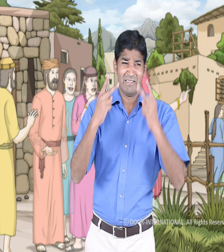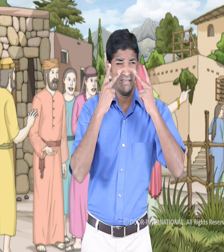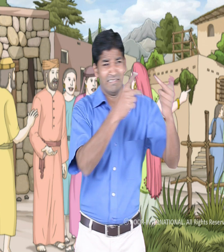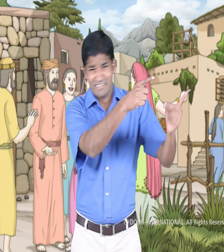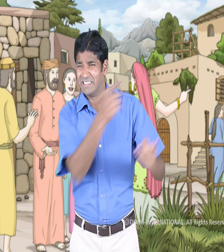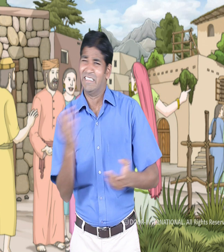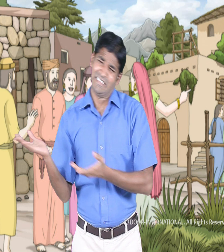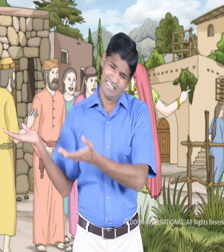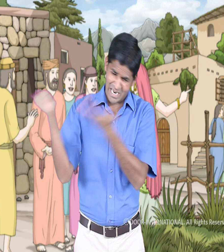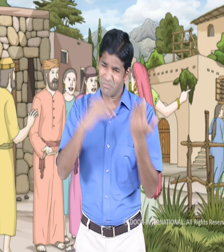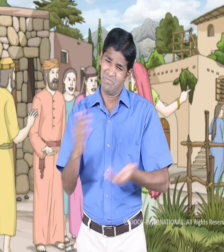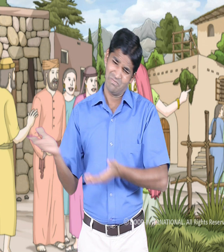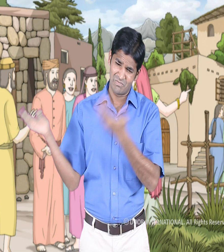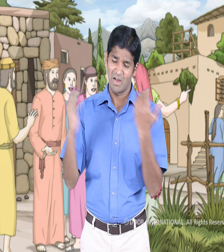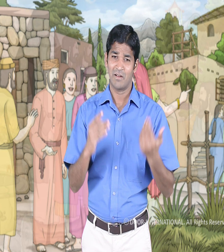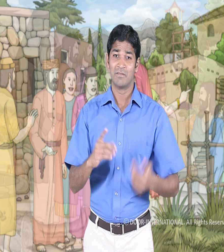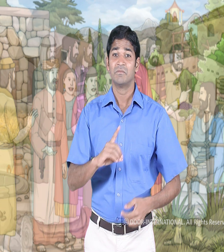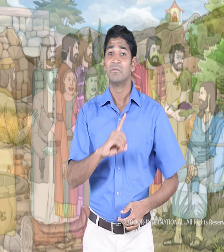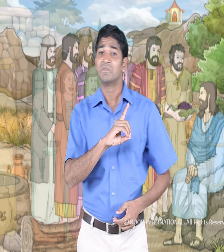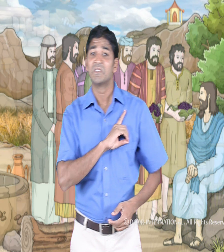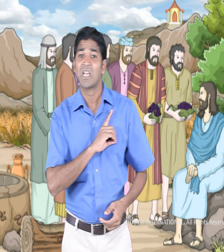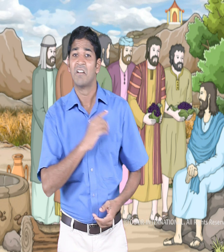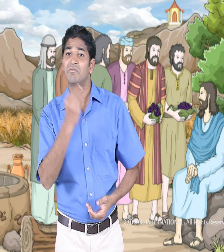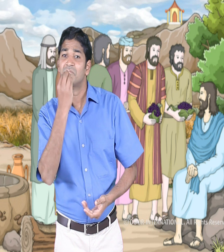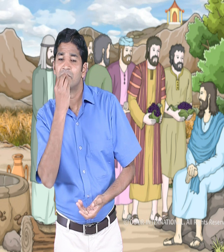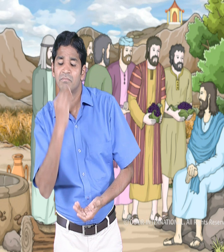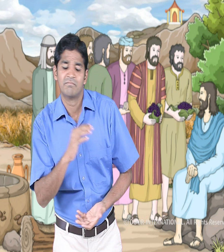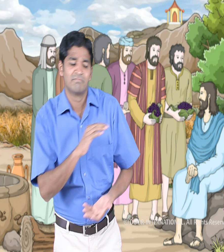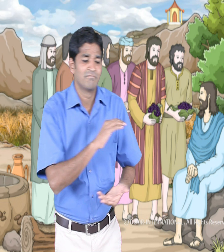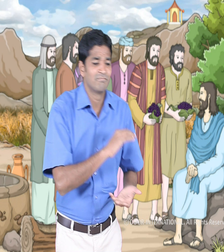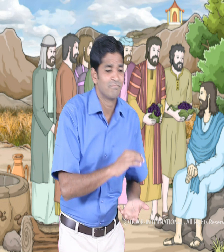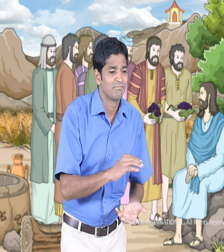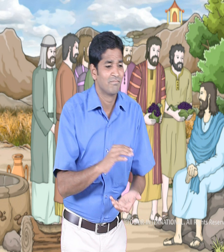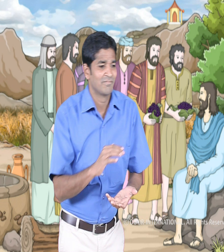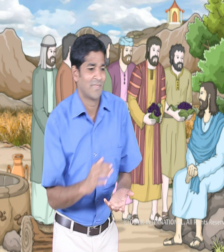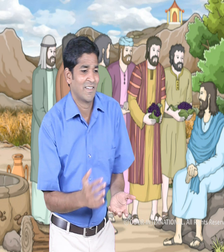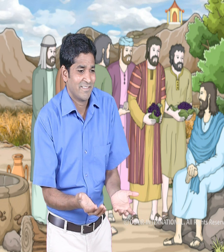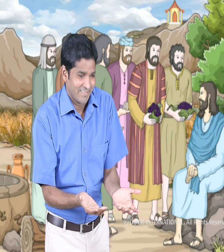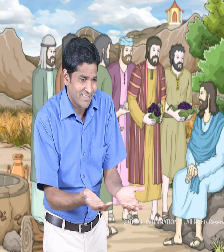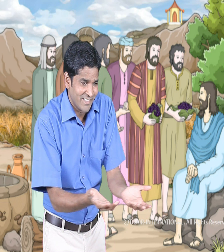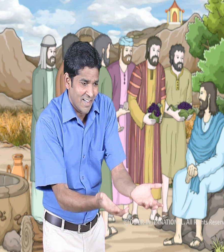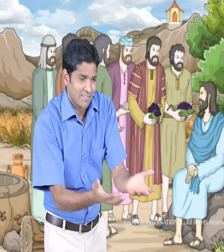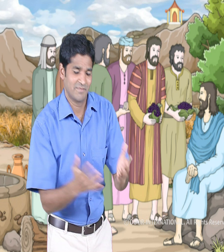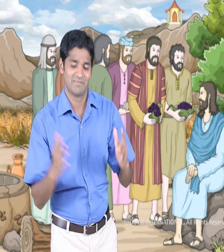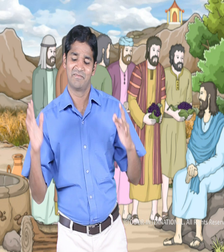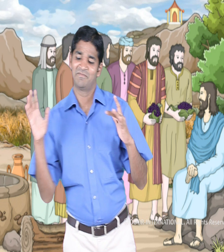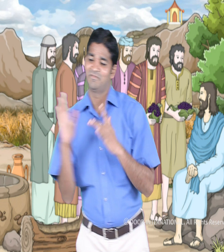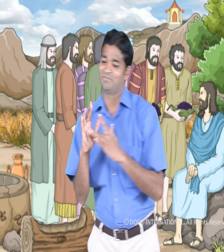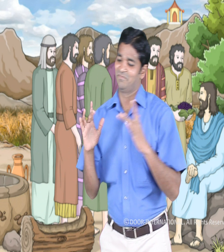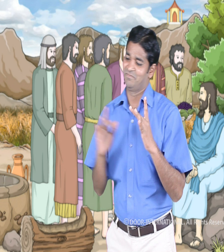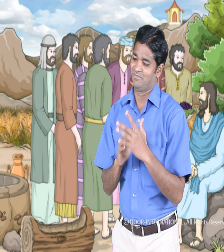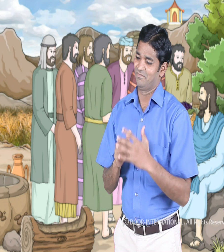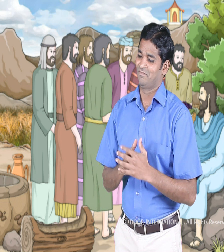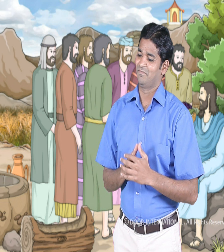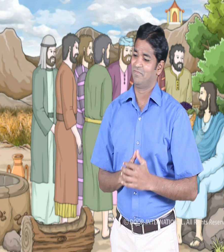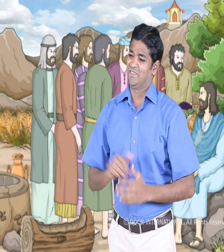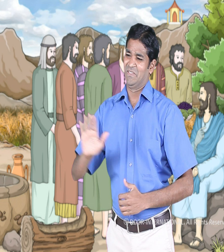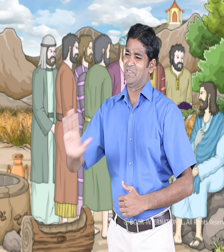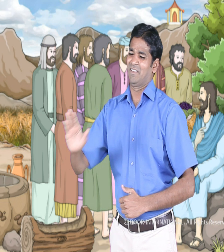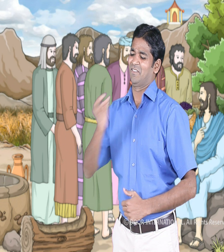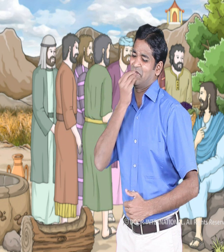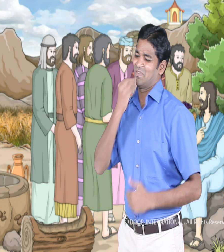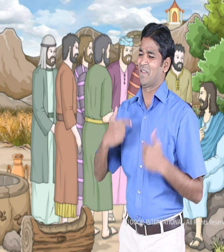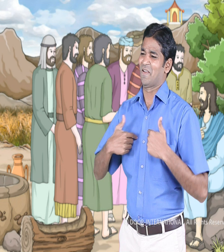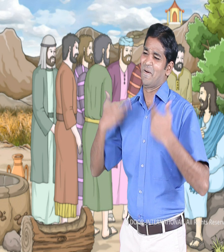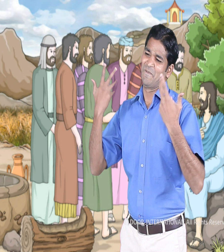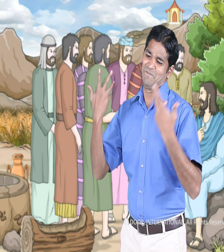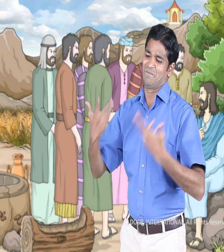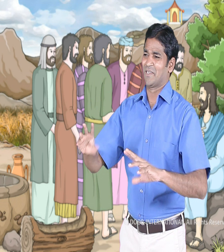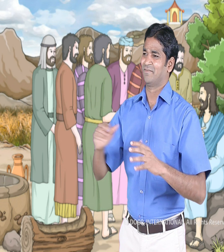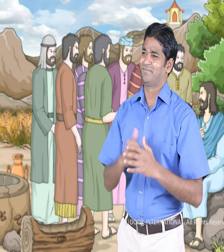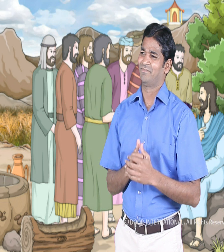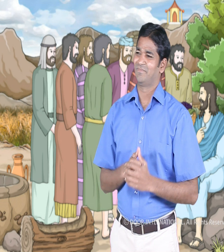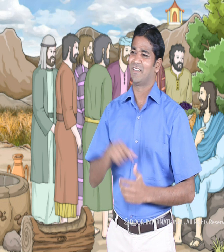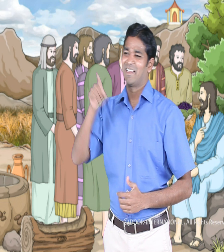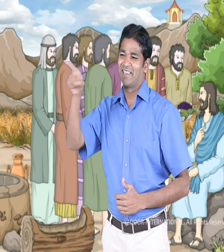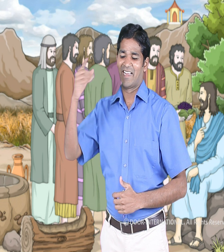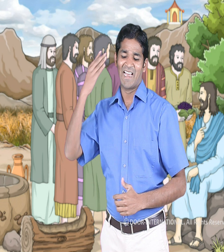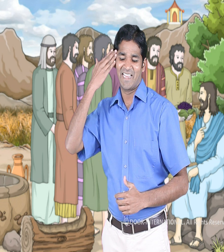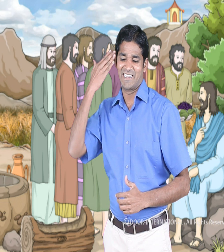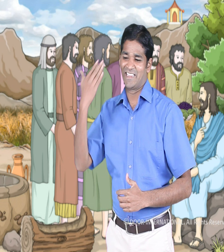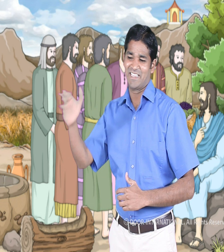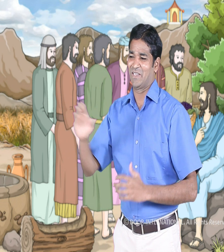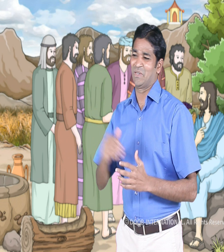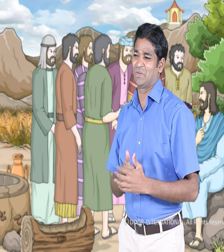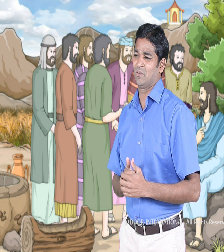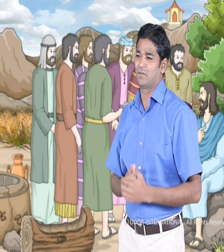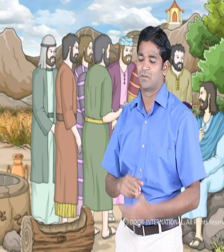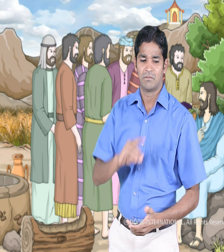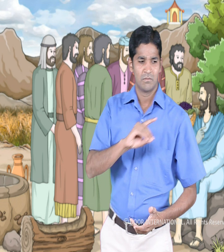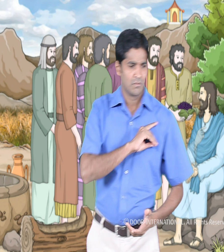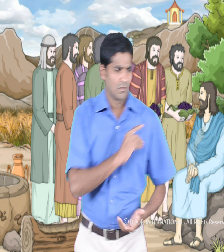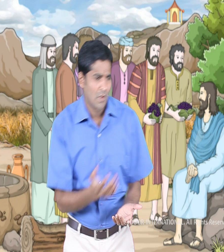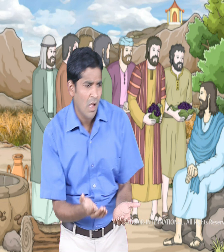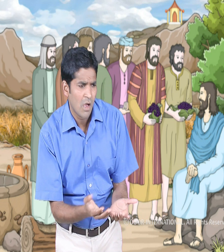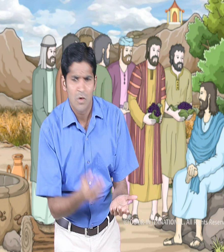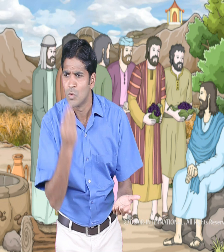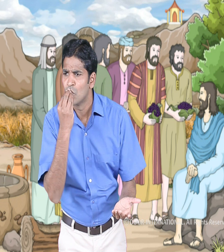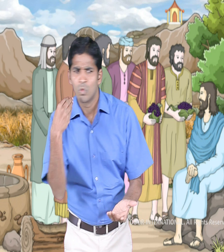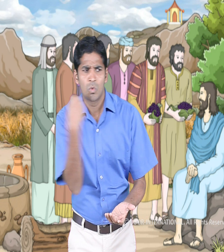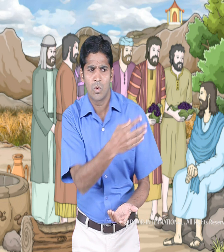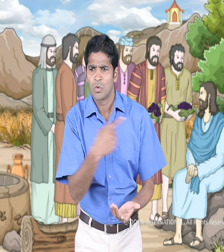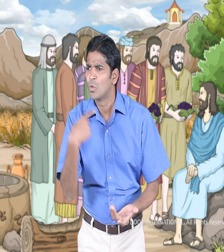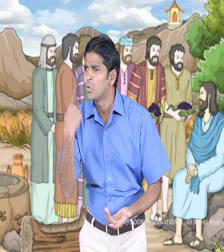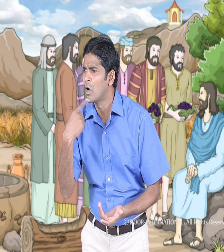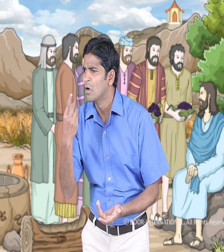Meanwhile the disciples urged Him, “Rabbi, eat something.”